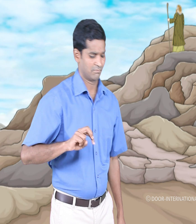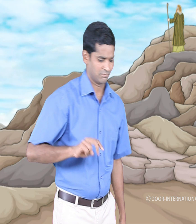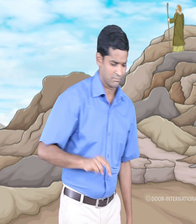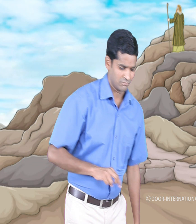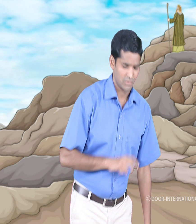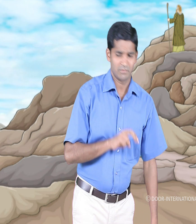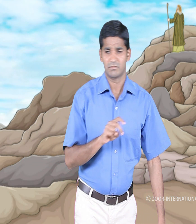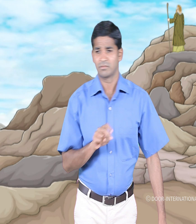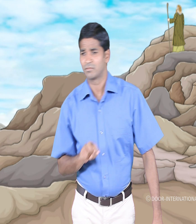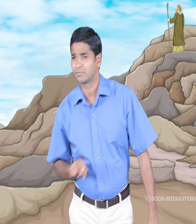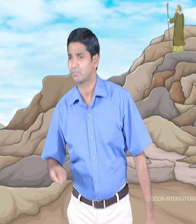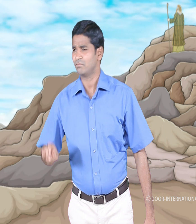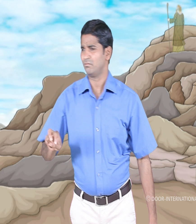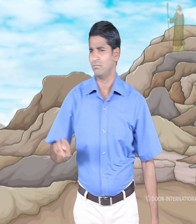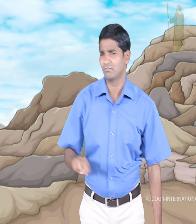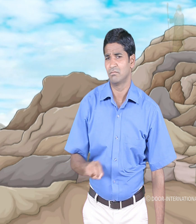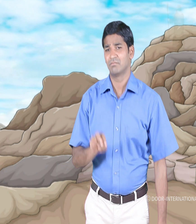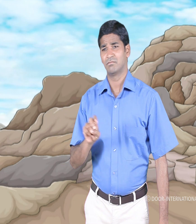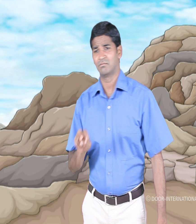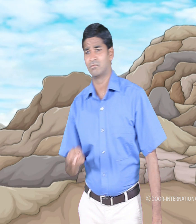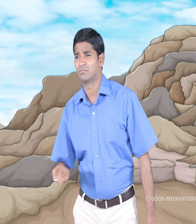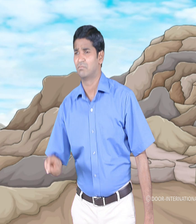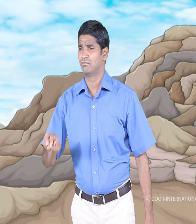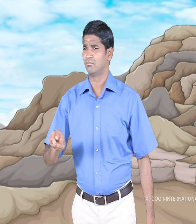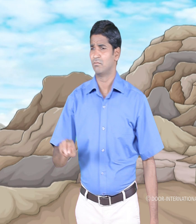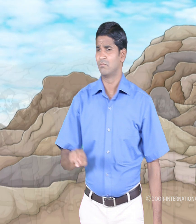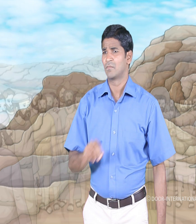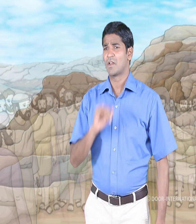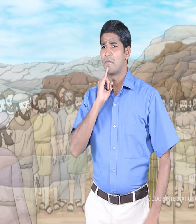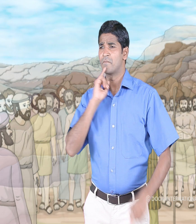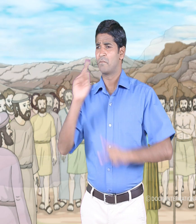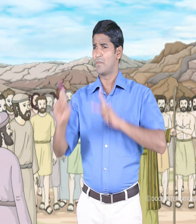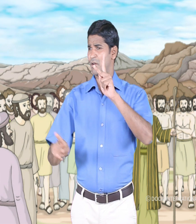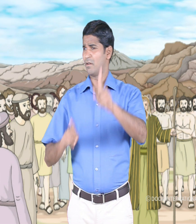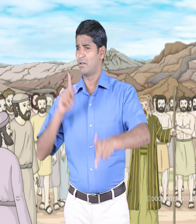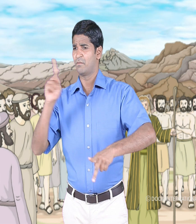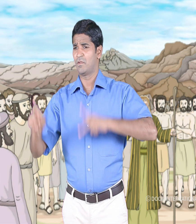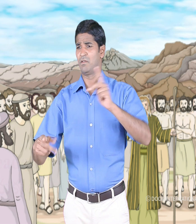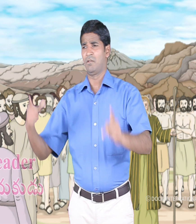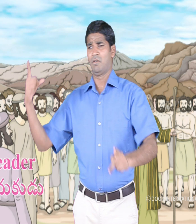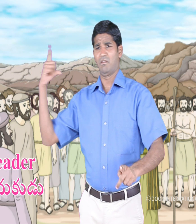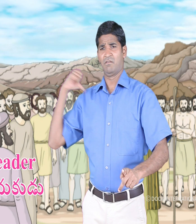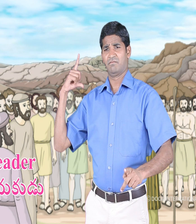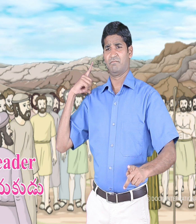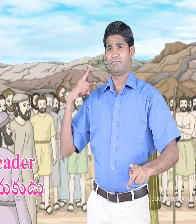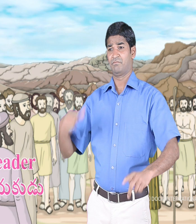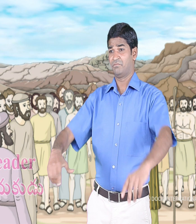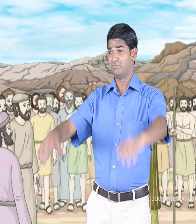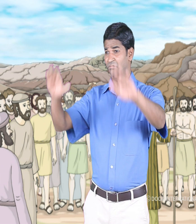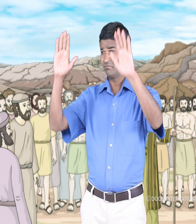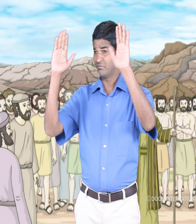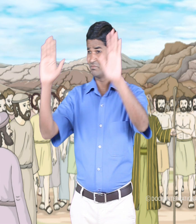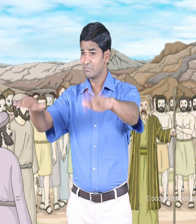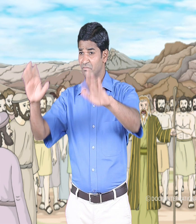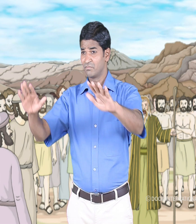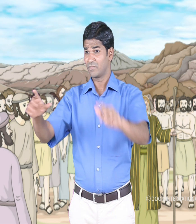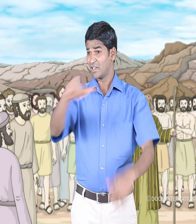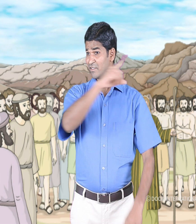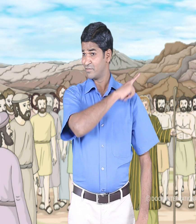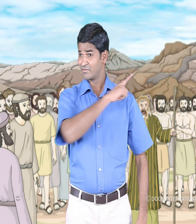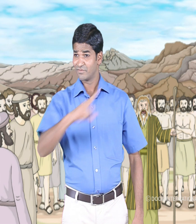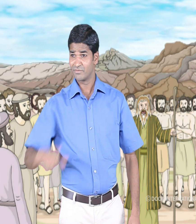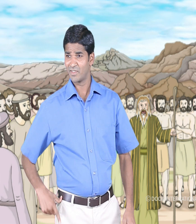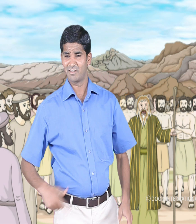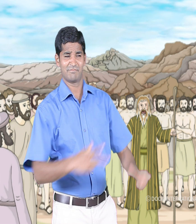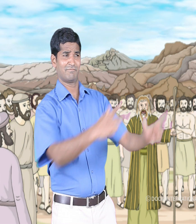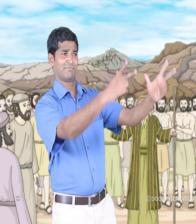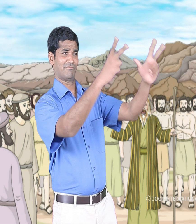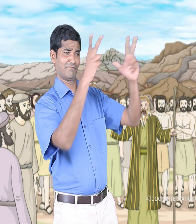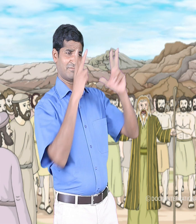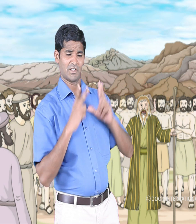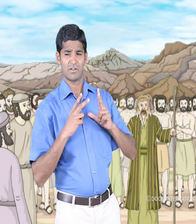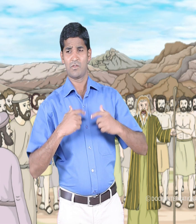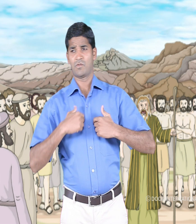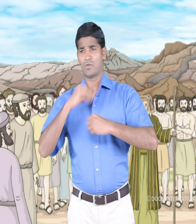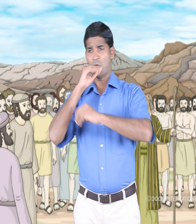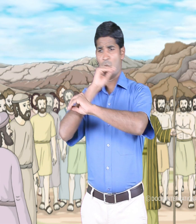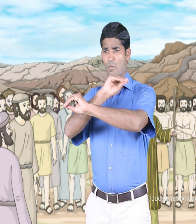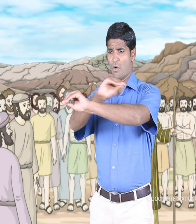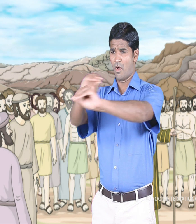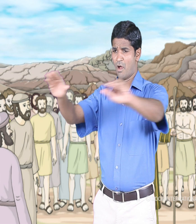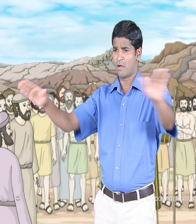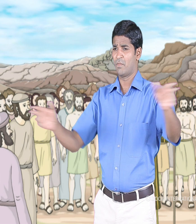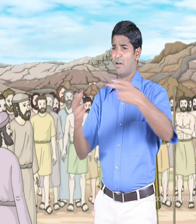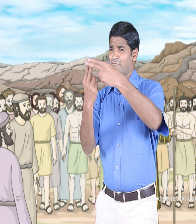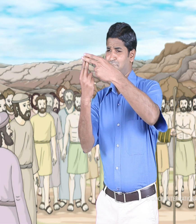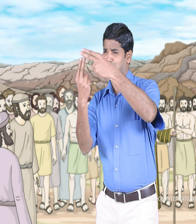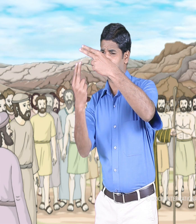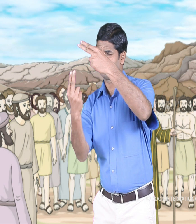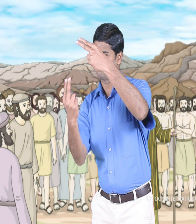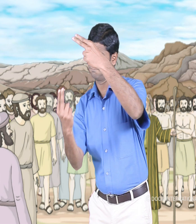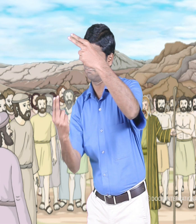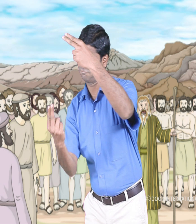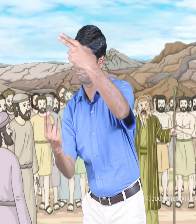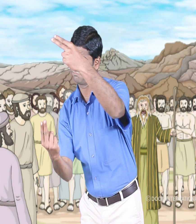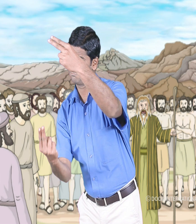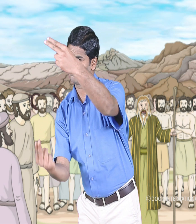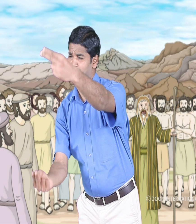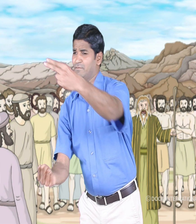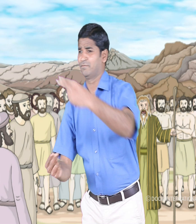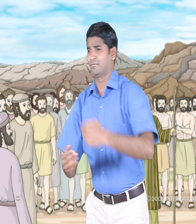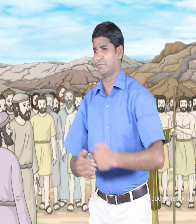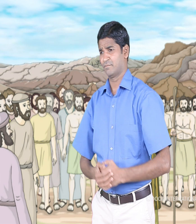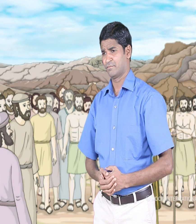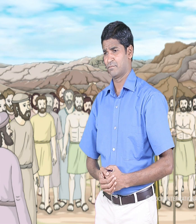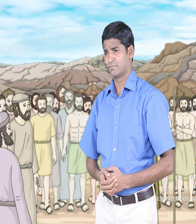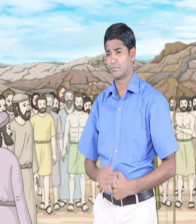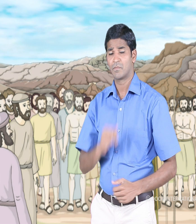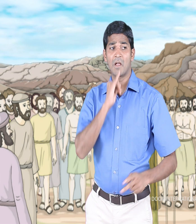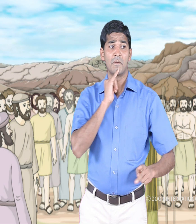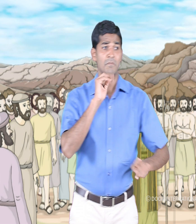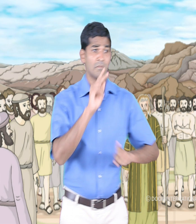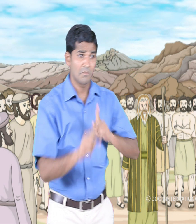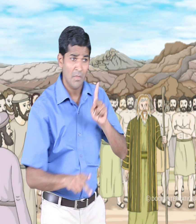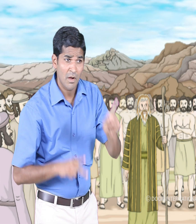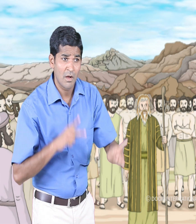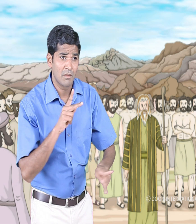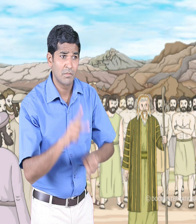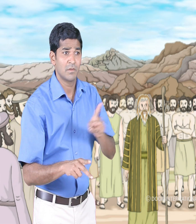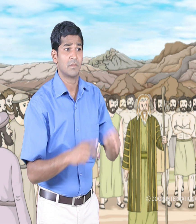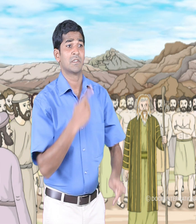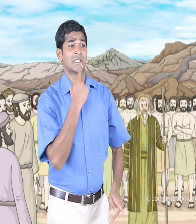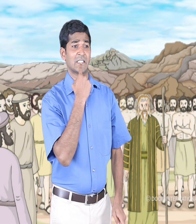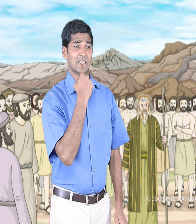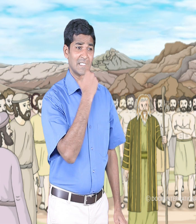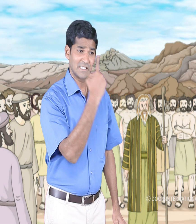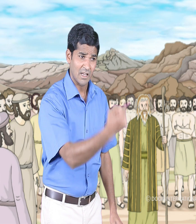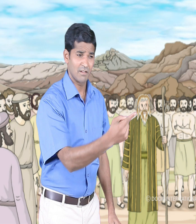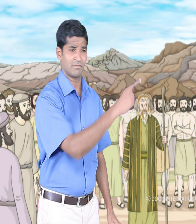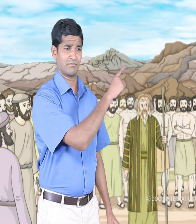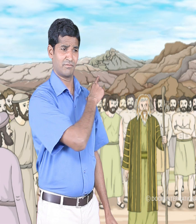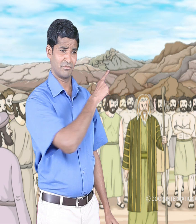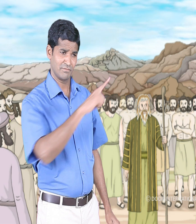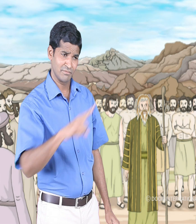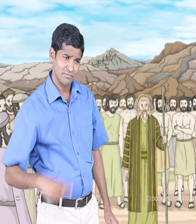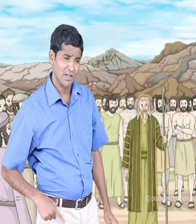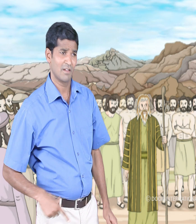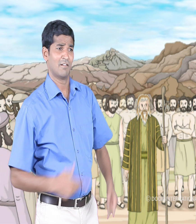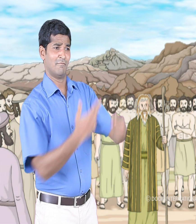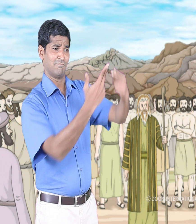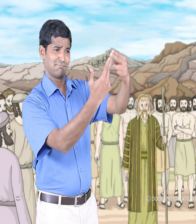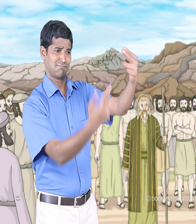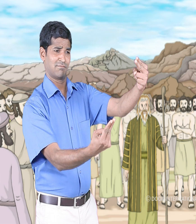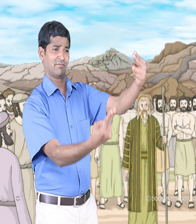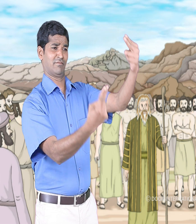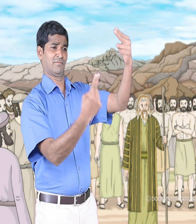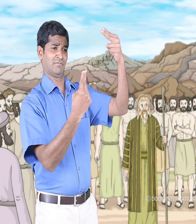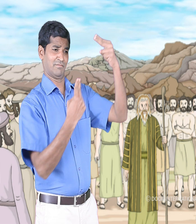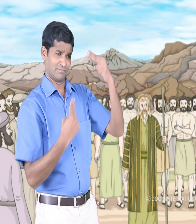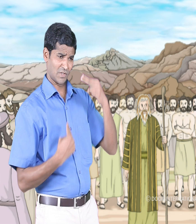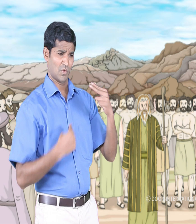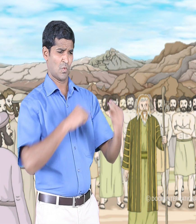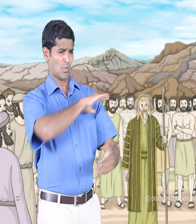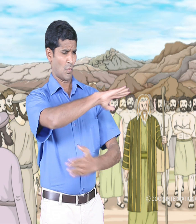So Moses went back and summoned the elders of the people and set before them all these words that the LORD had commanded him.